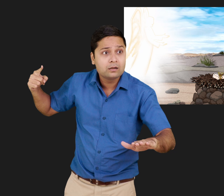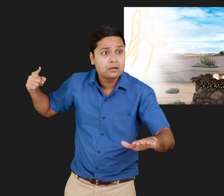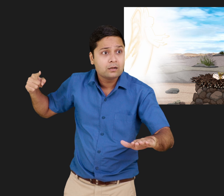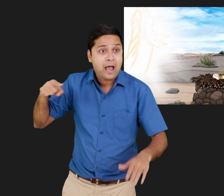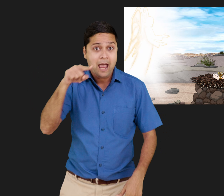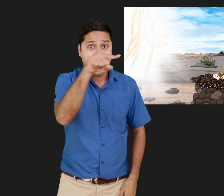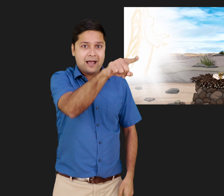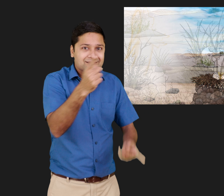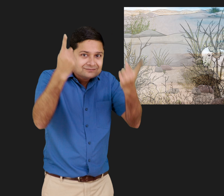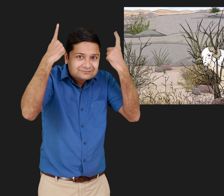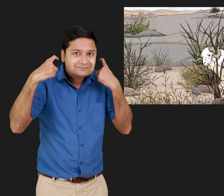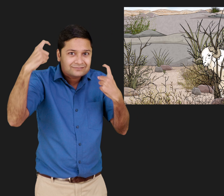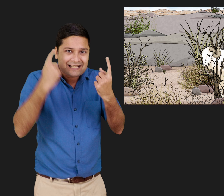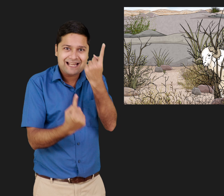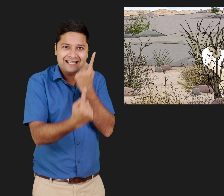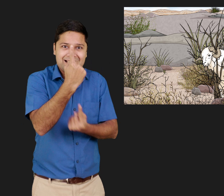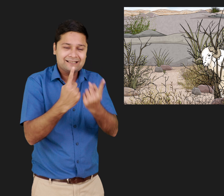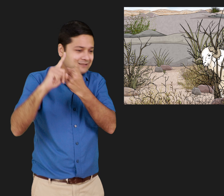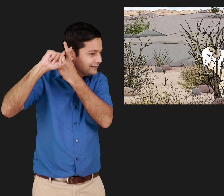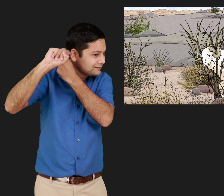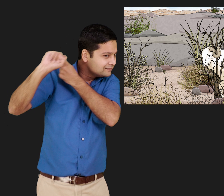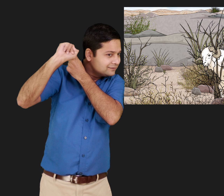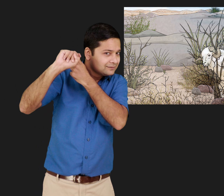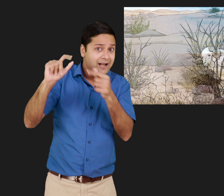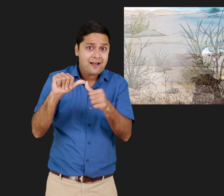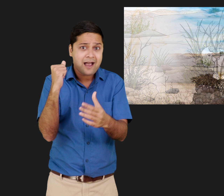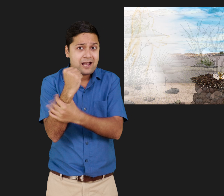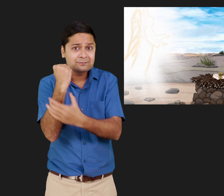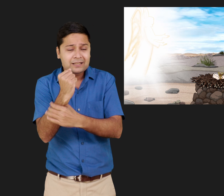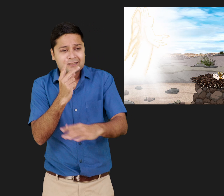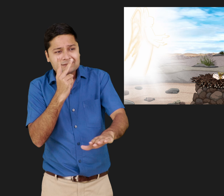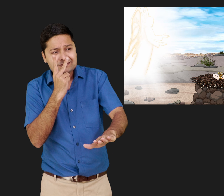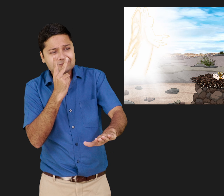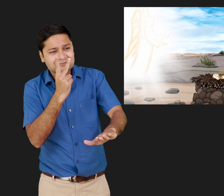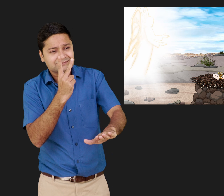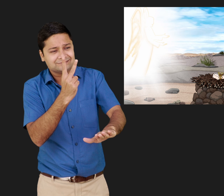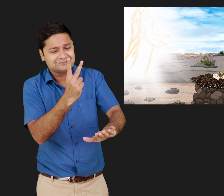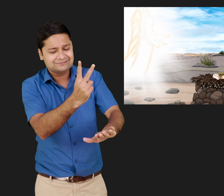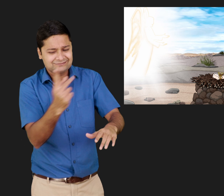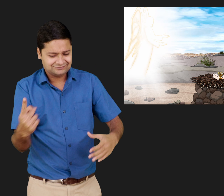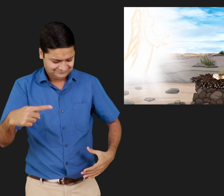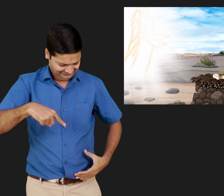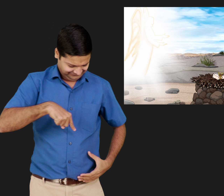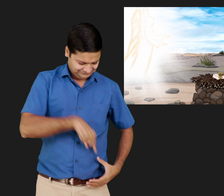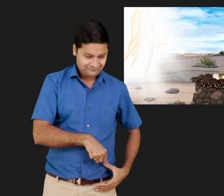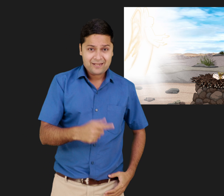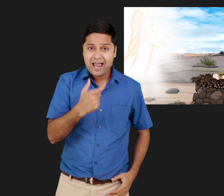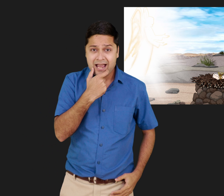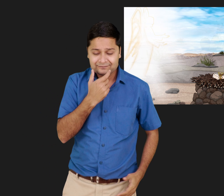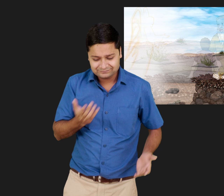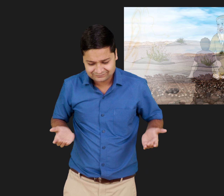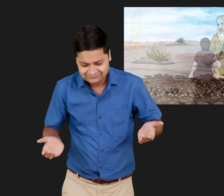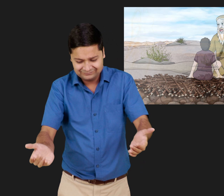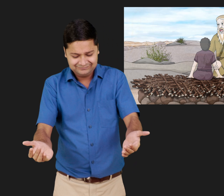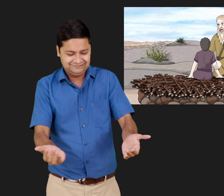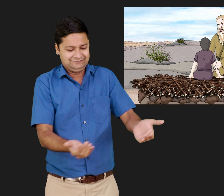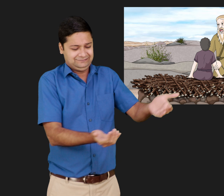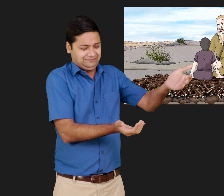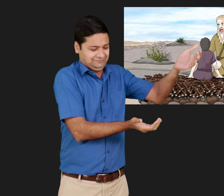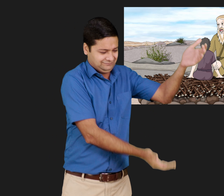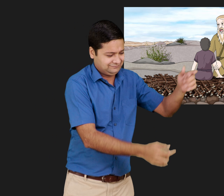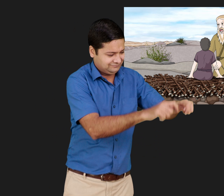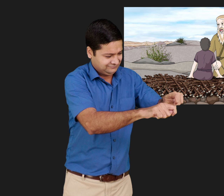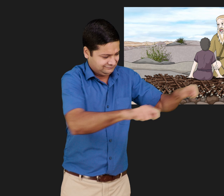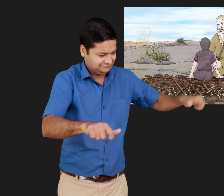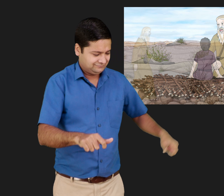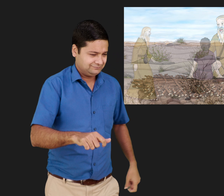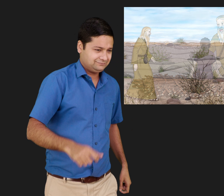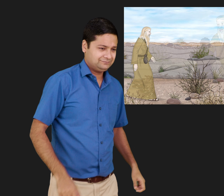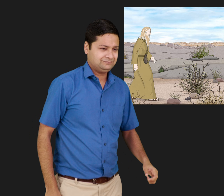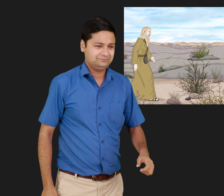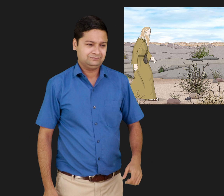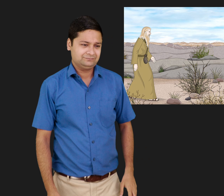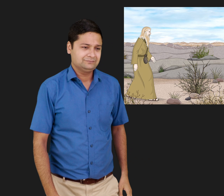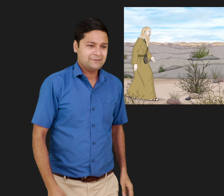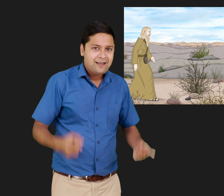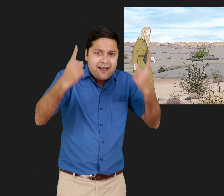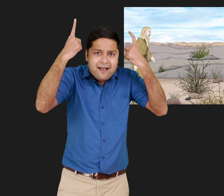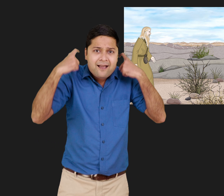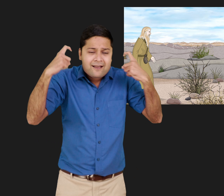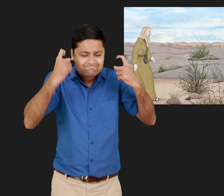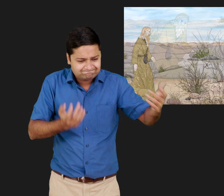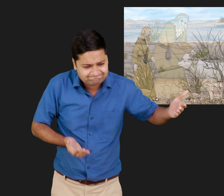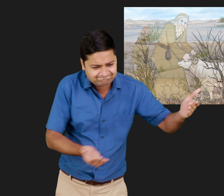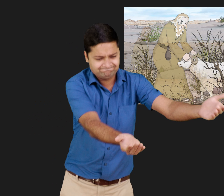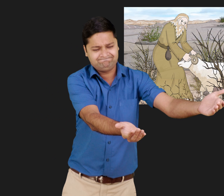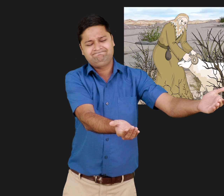Then Abraham looked up and saw behind him a ram in a thicket, caught by its horns.